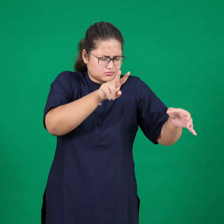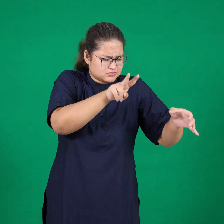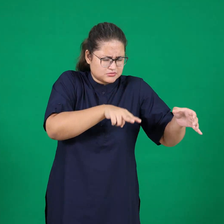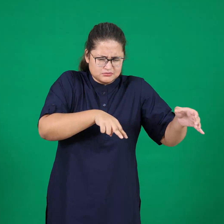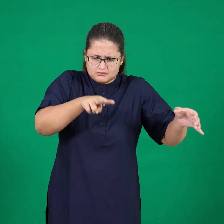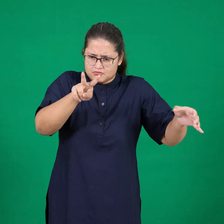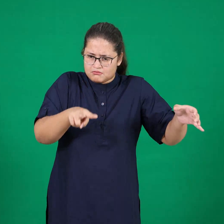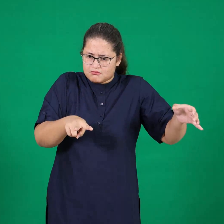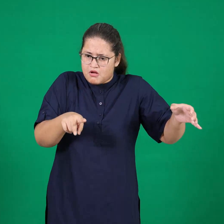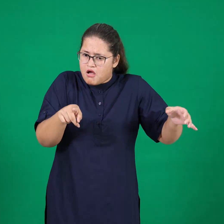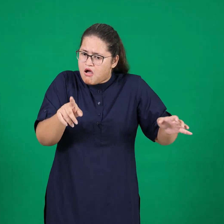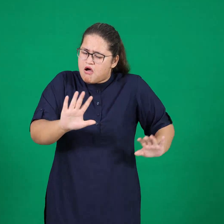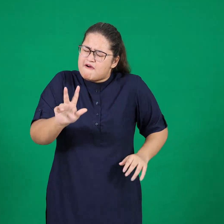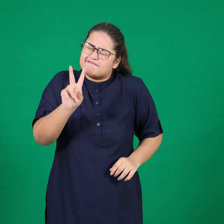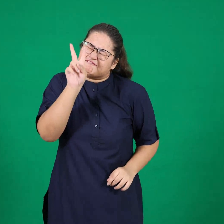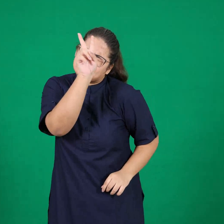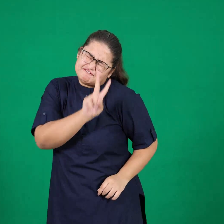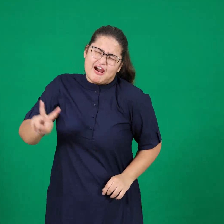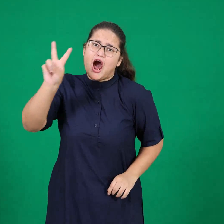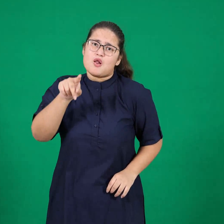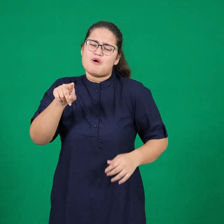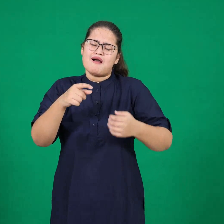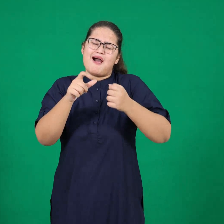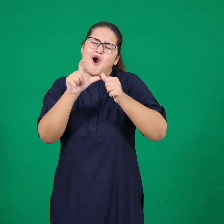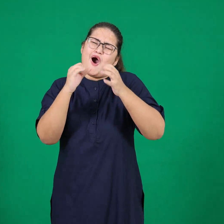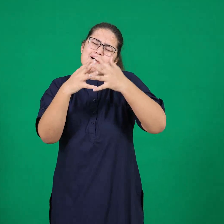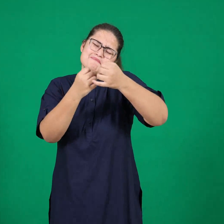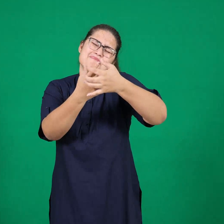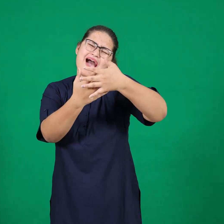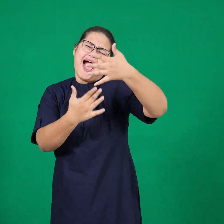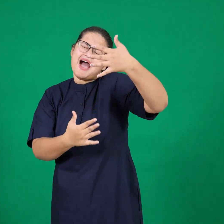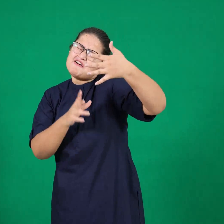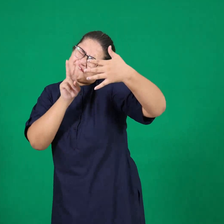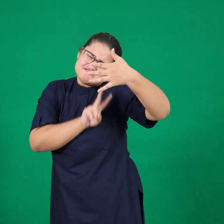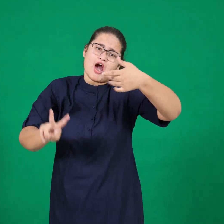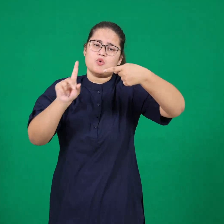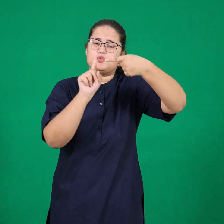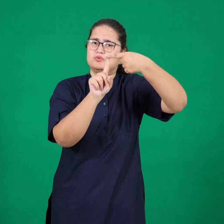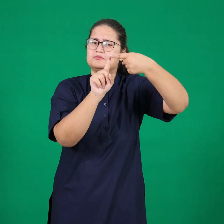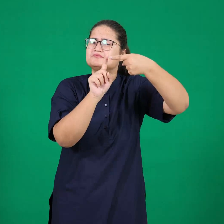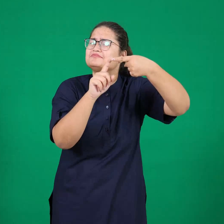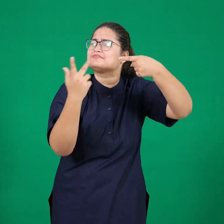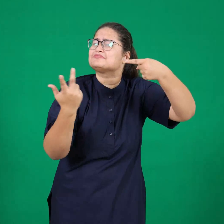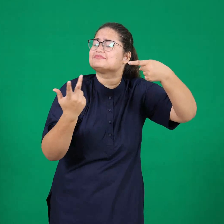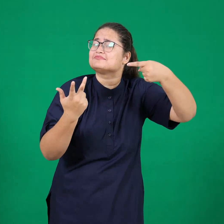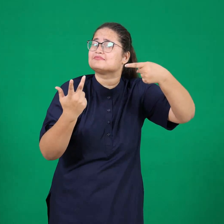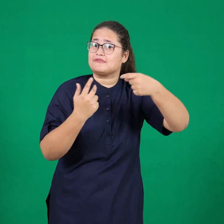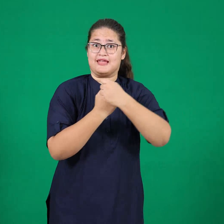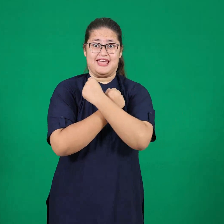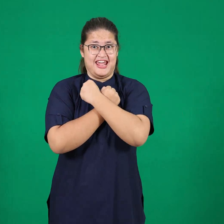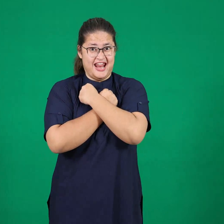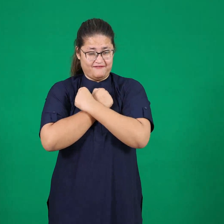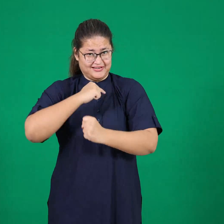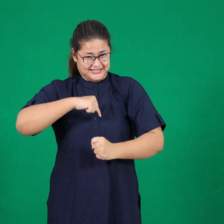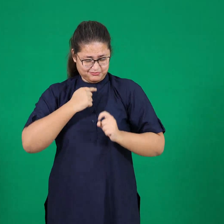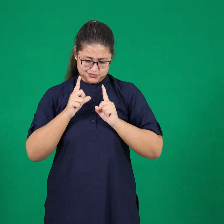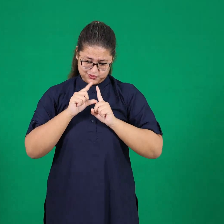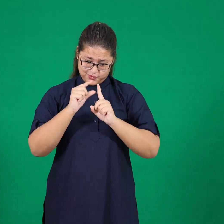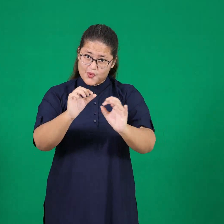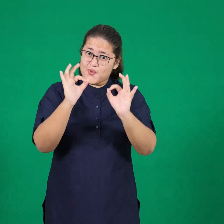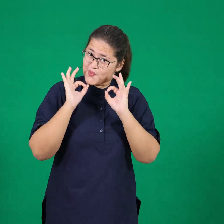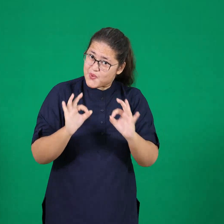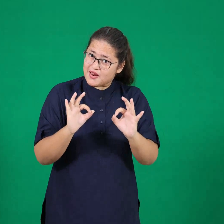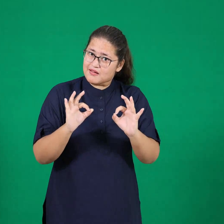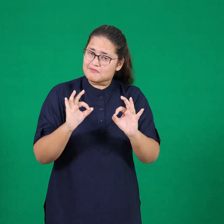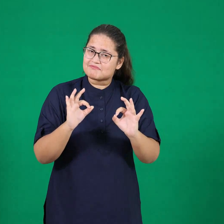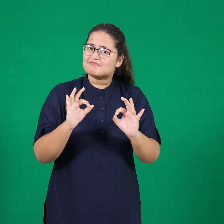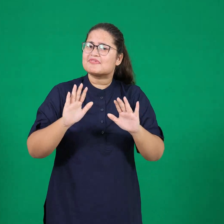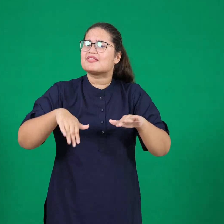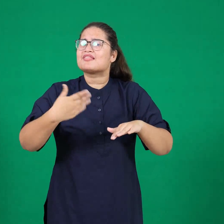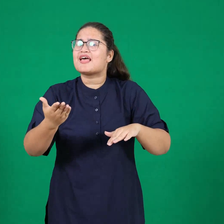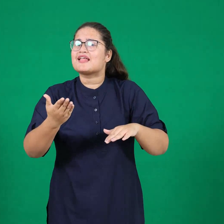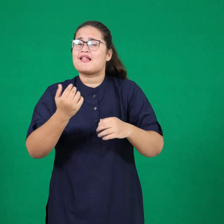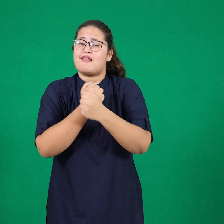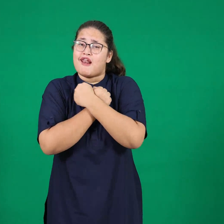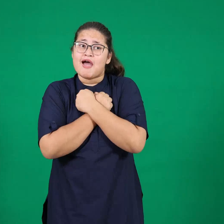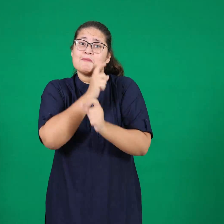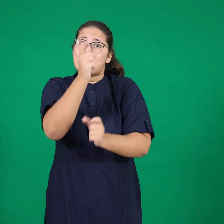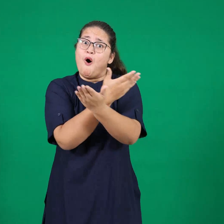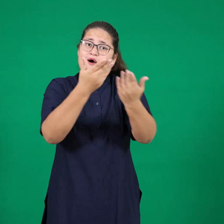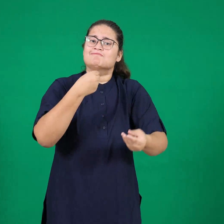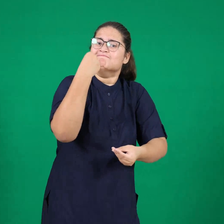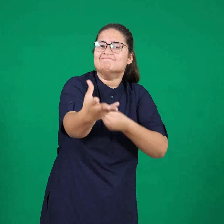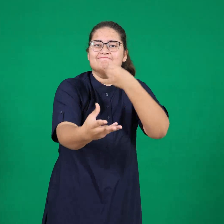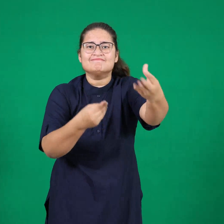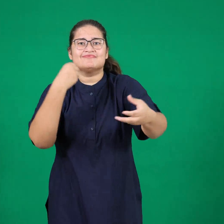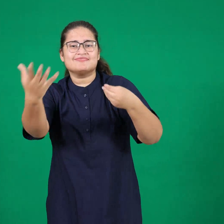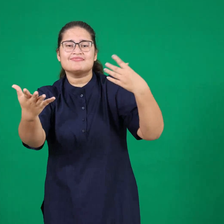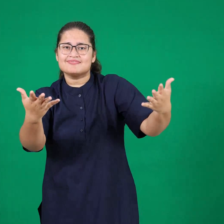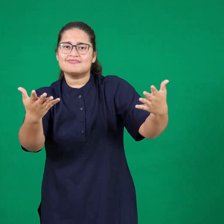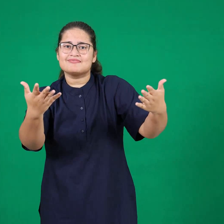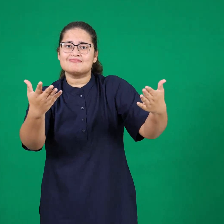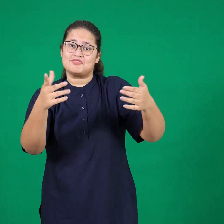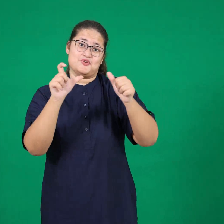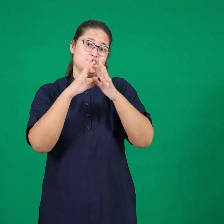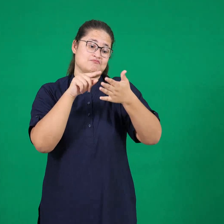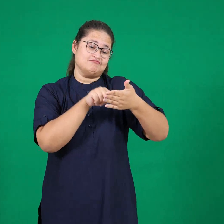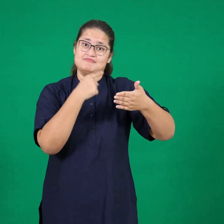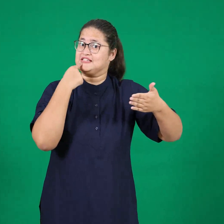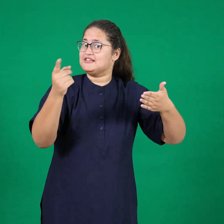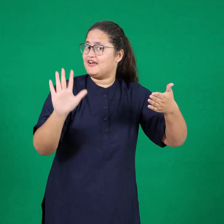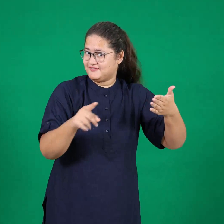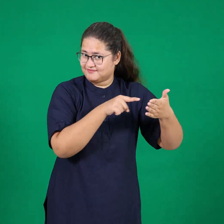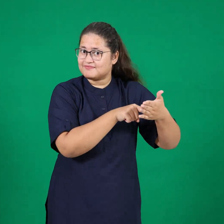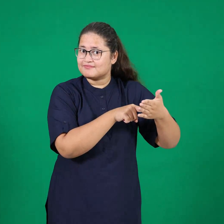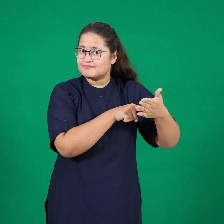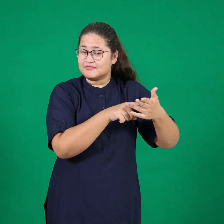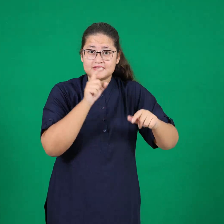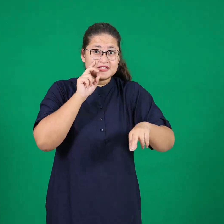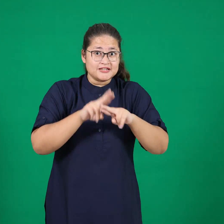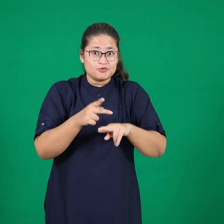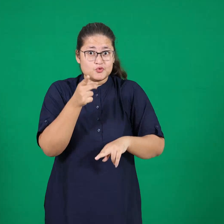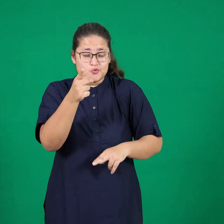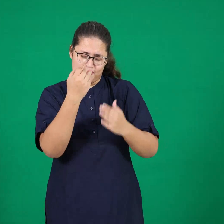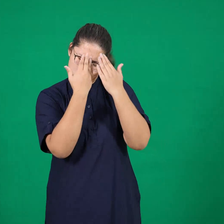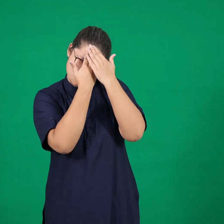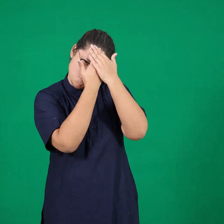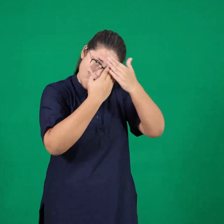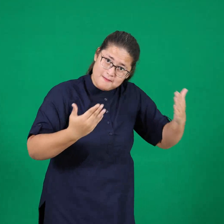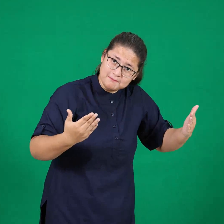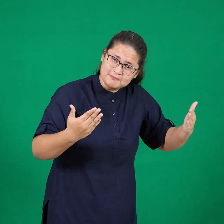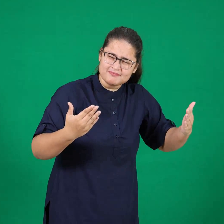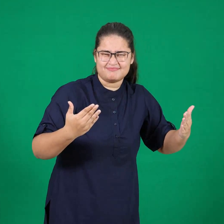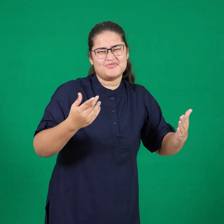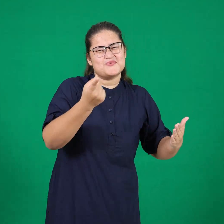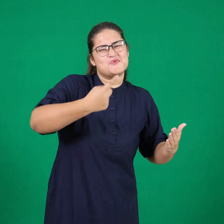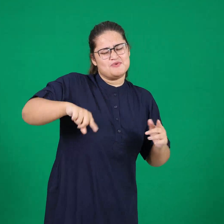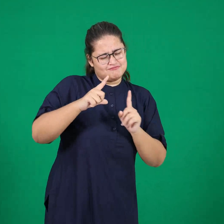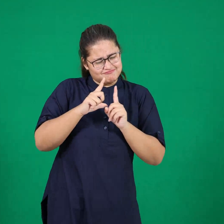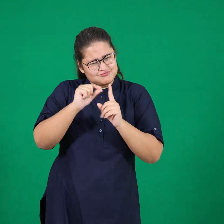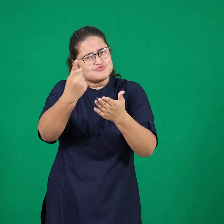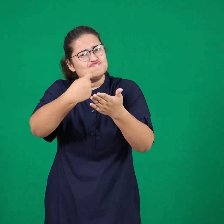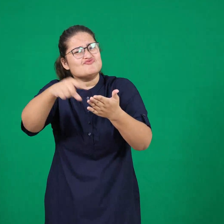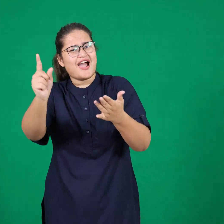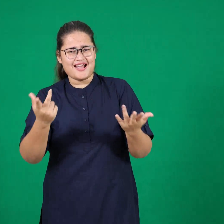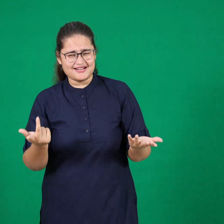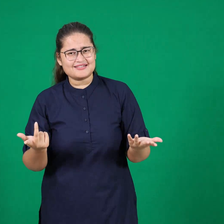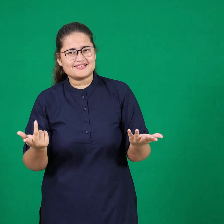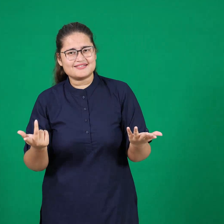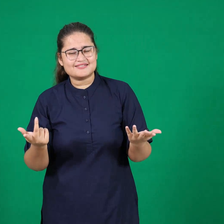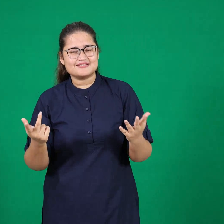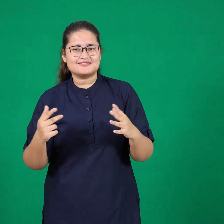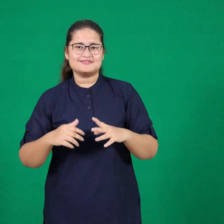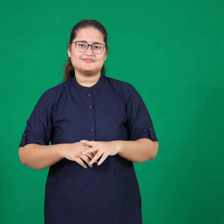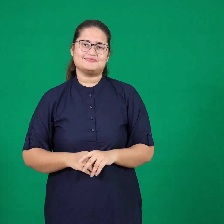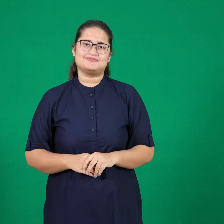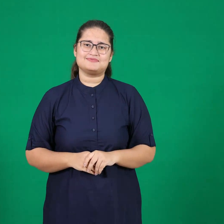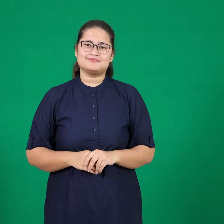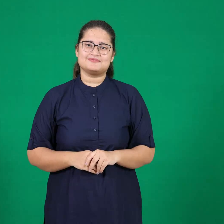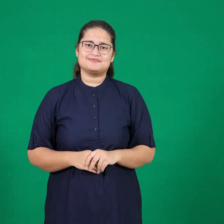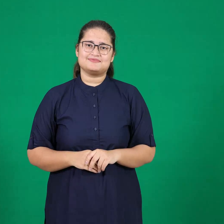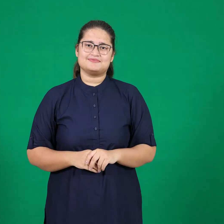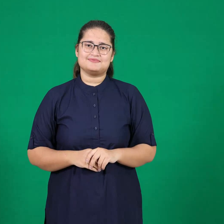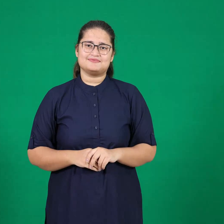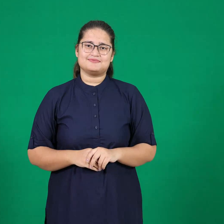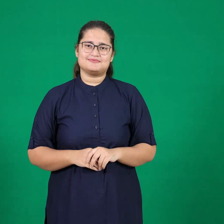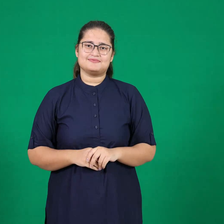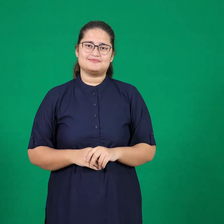If you really fulfill the royal law stated in Scripture, "Love your neighbor as yourself," you are doing well.